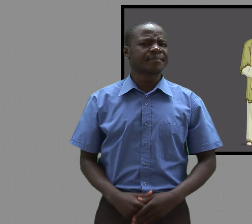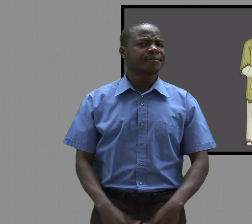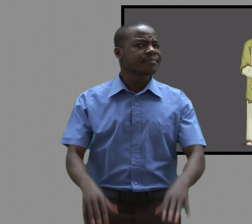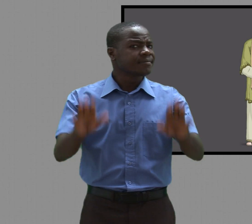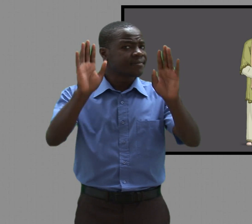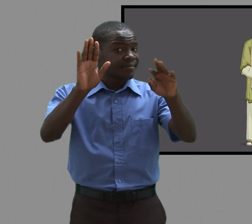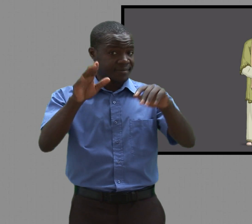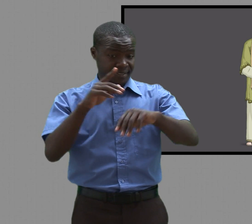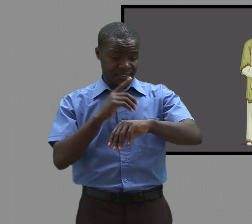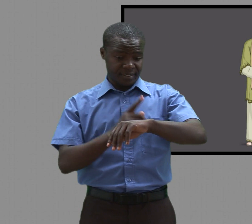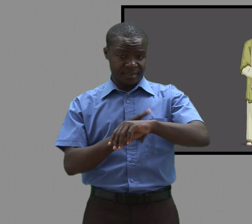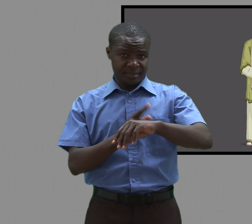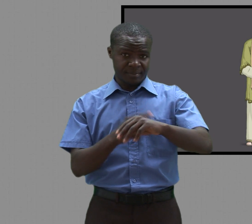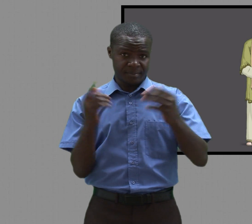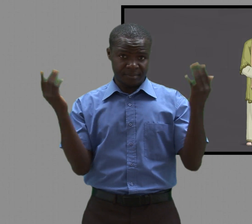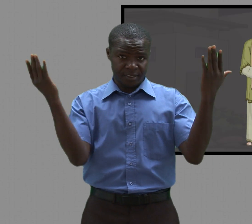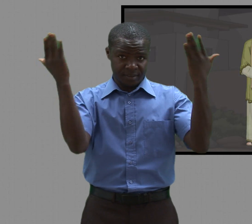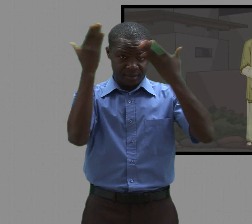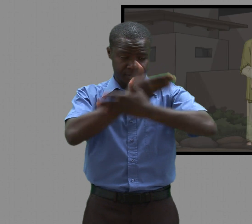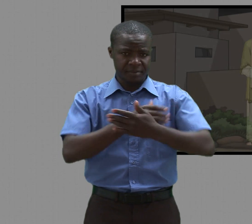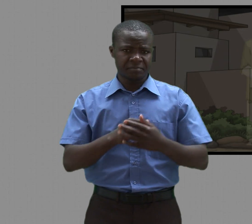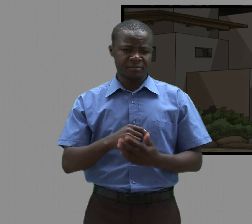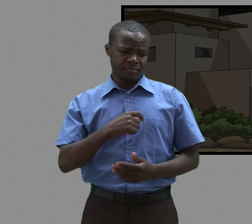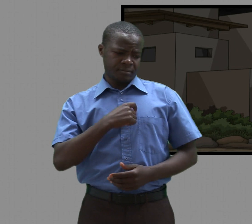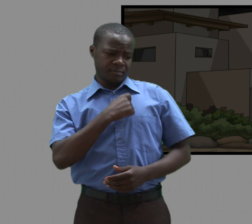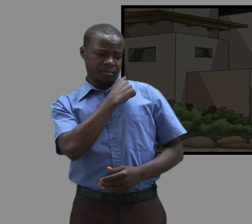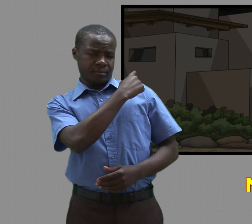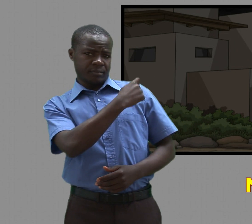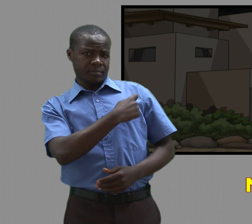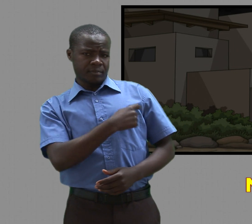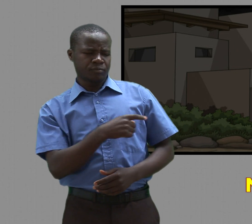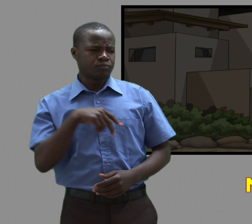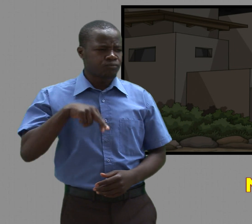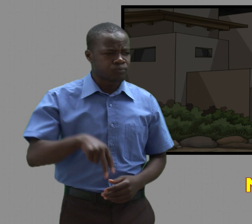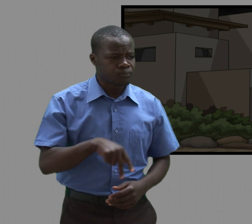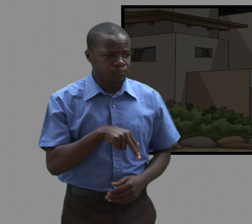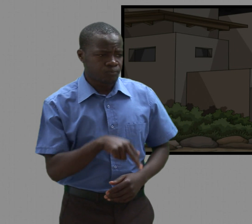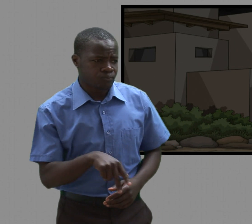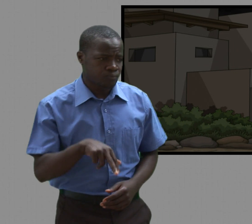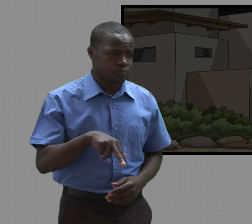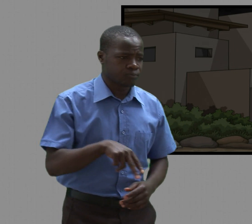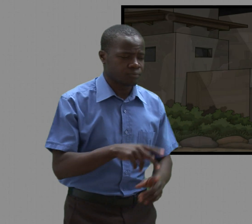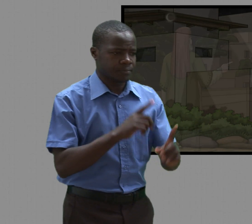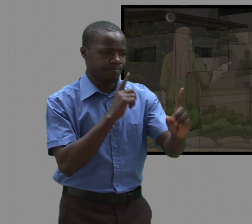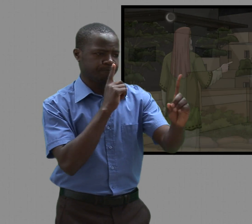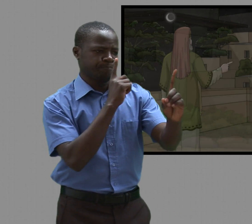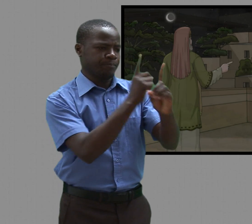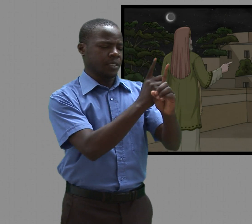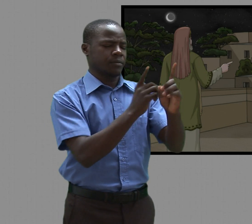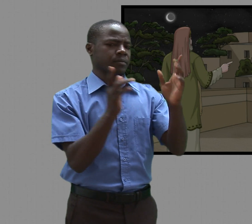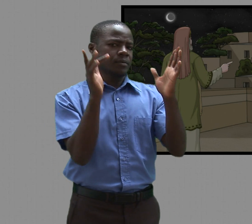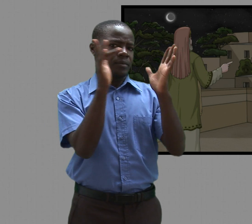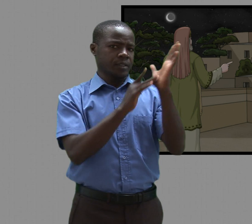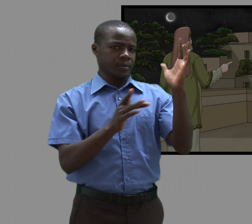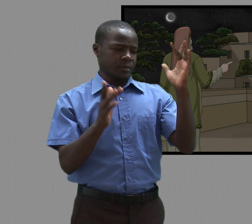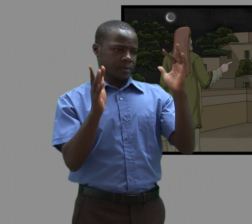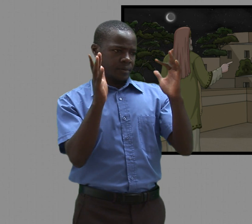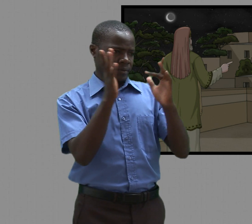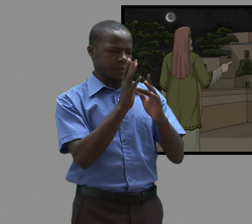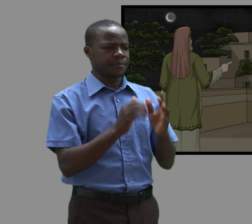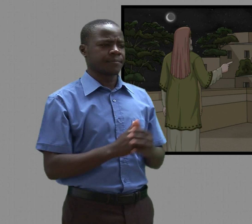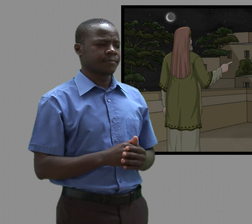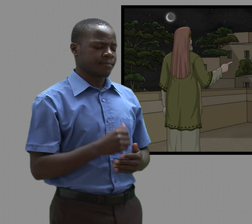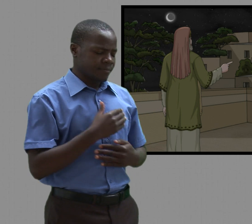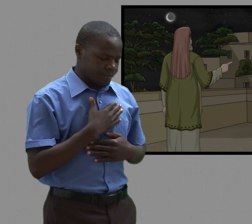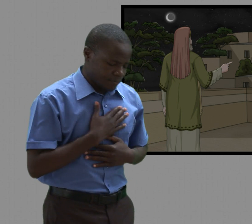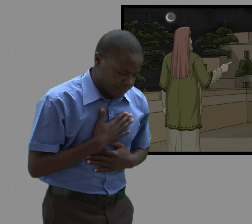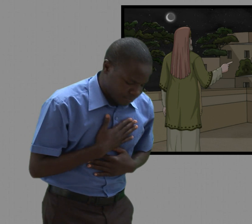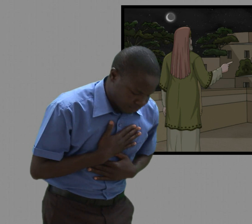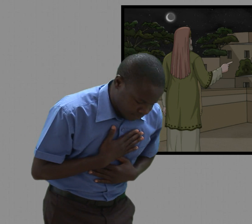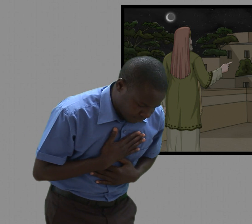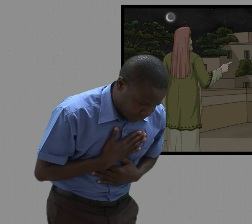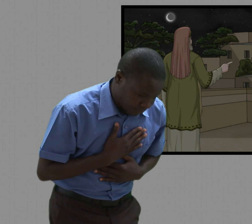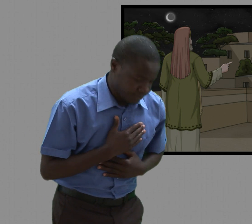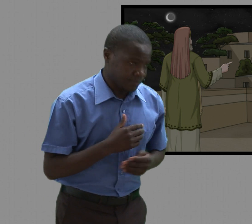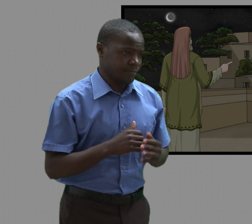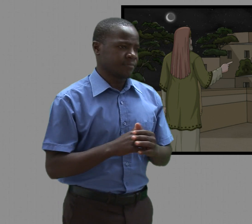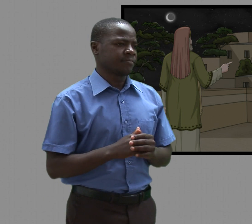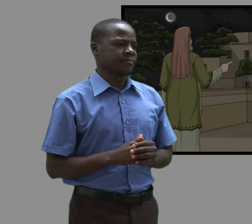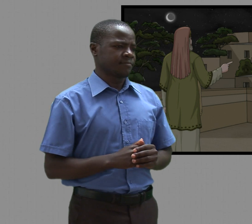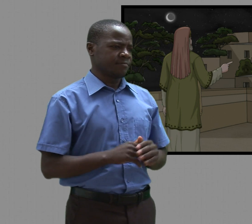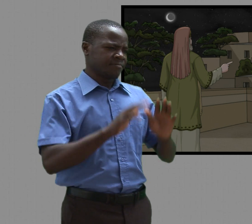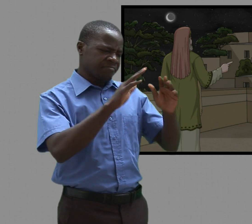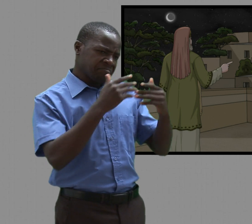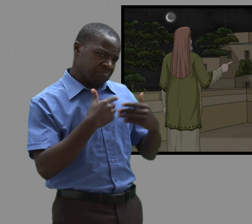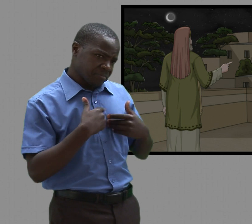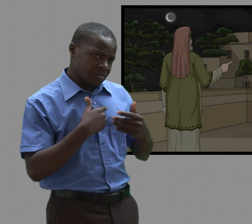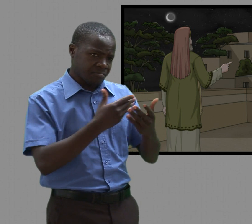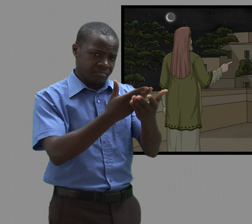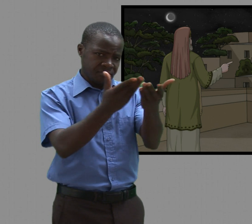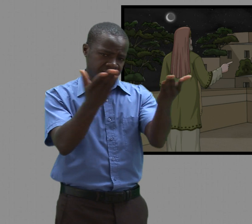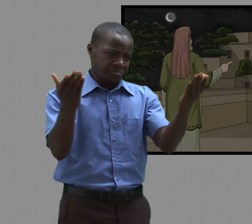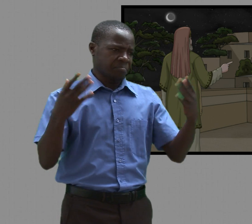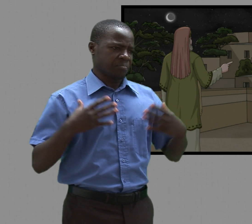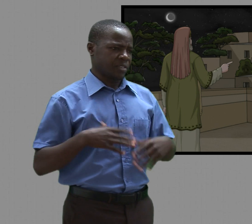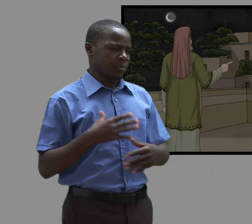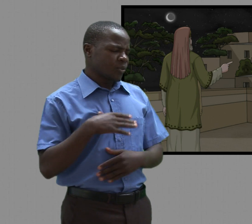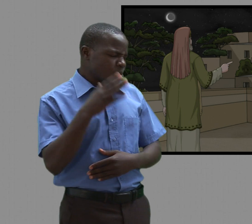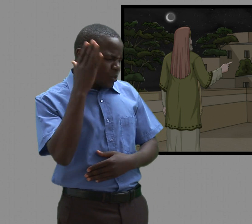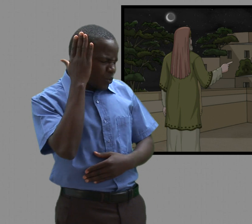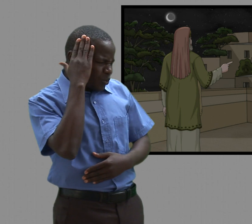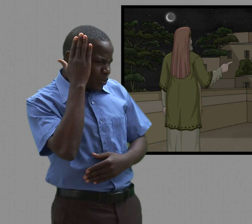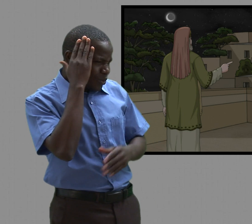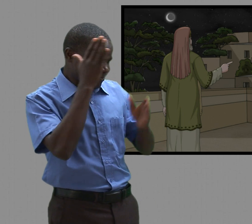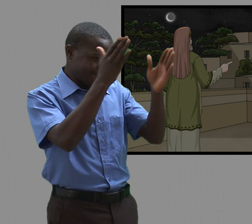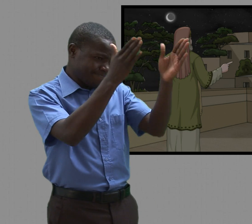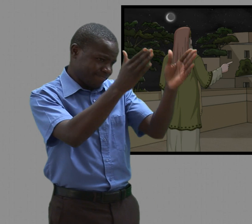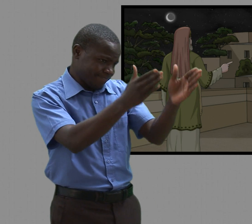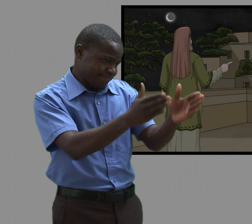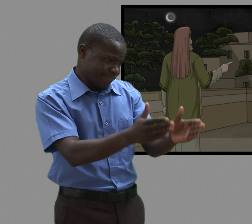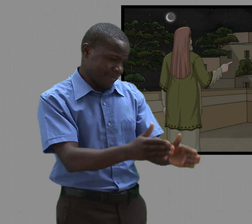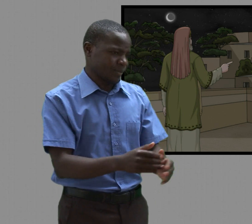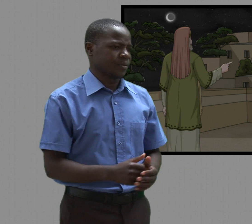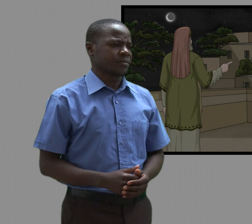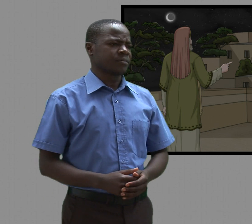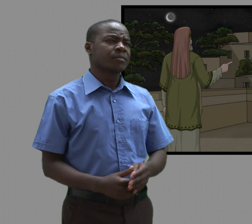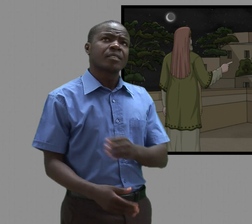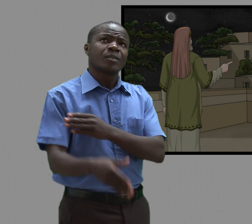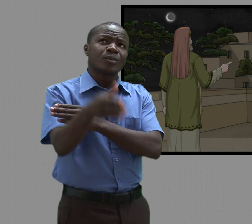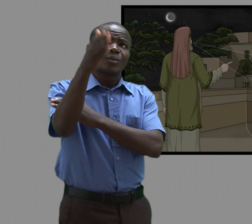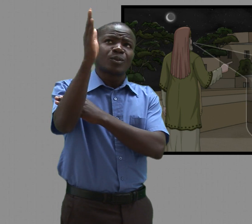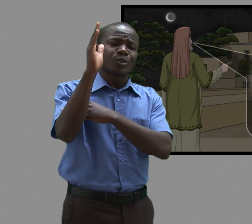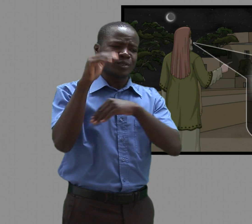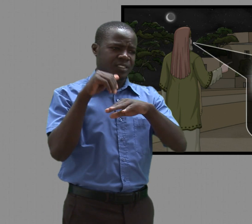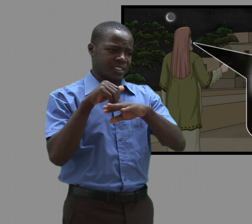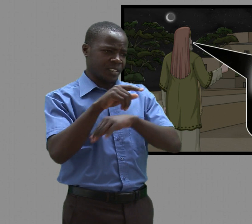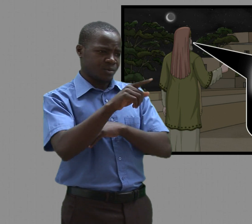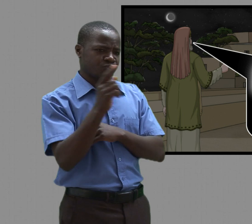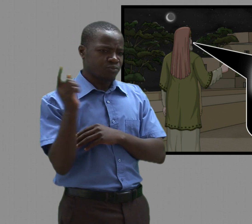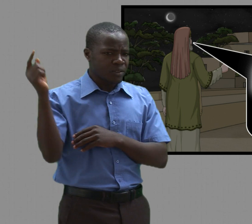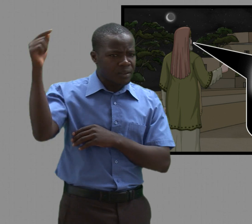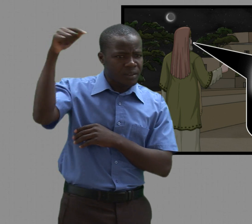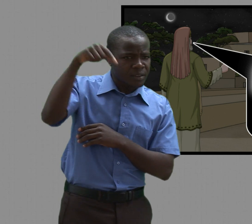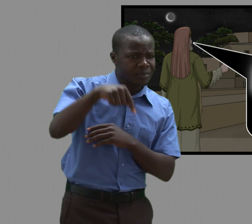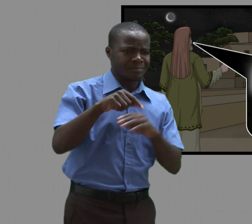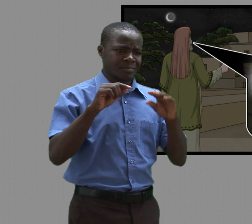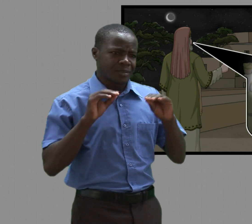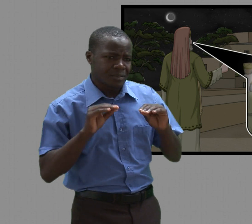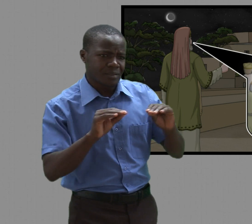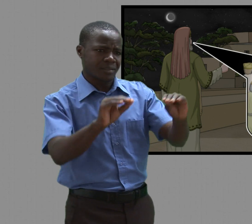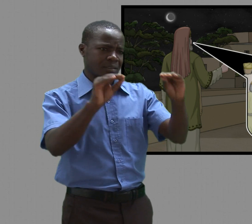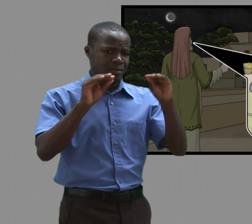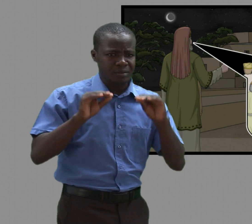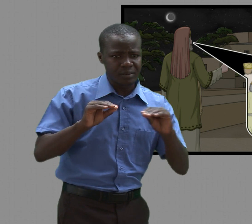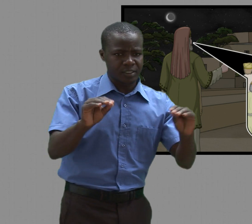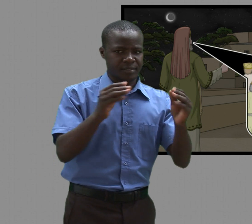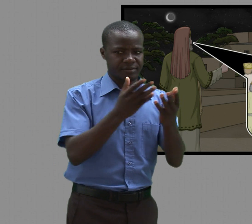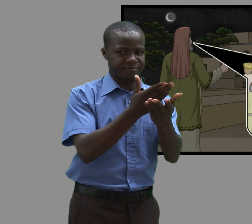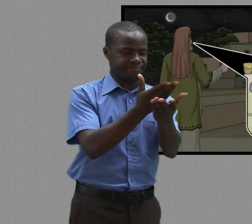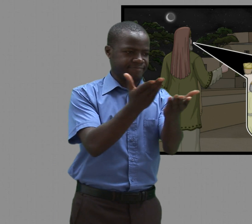He came to Jesus at night and said, “Rabbi, we know that You are a teacher who has come from God.